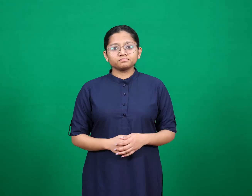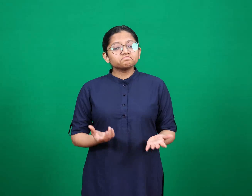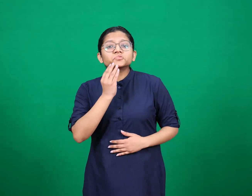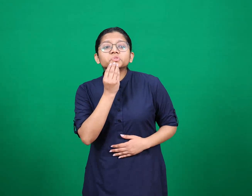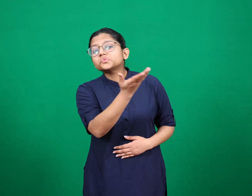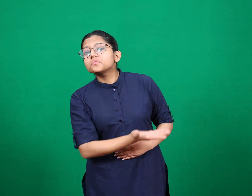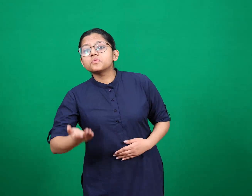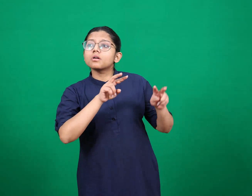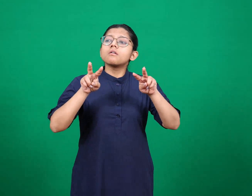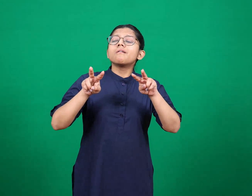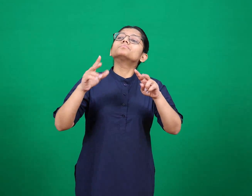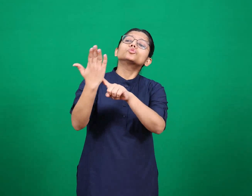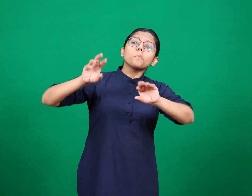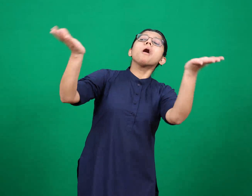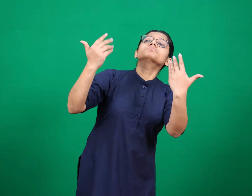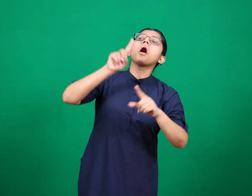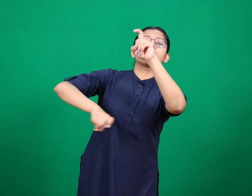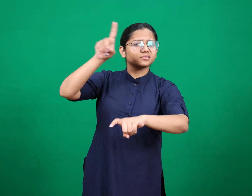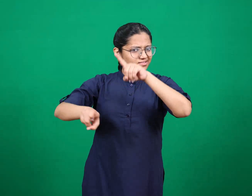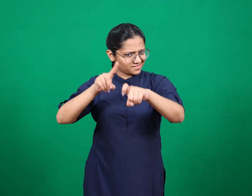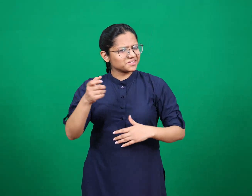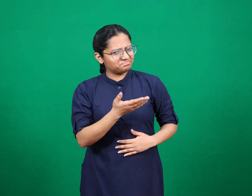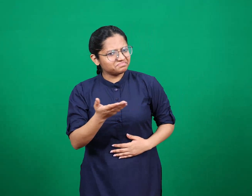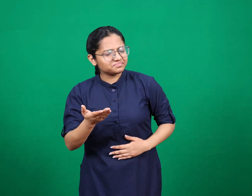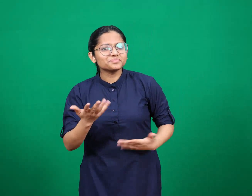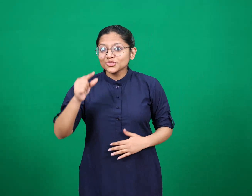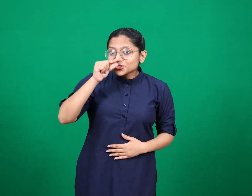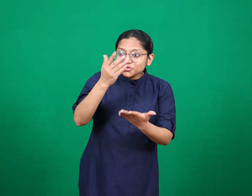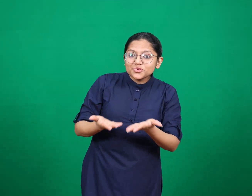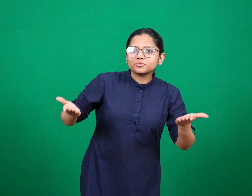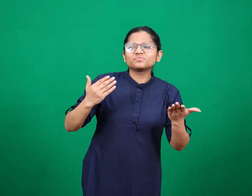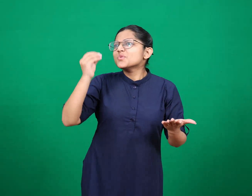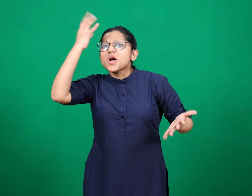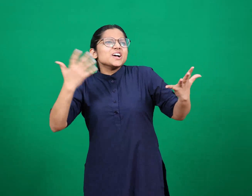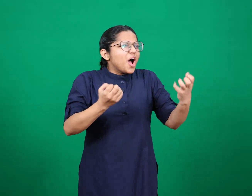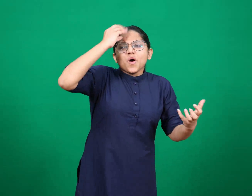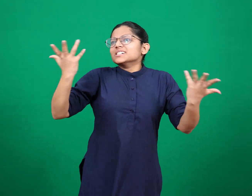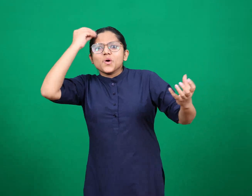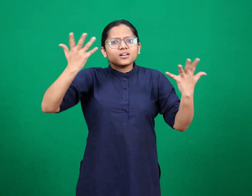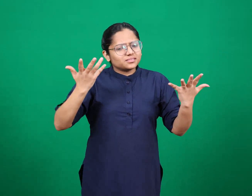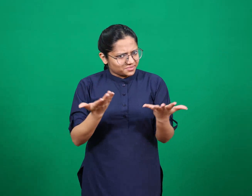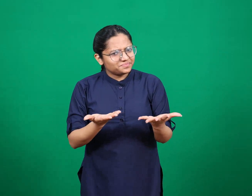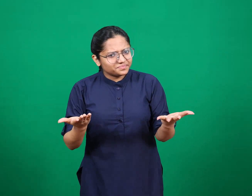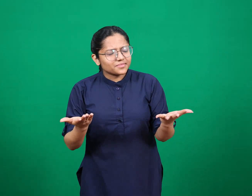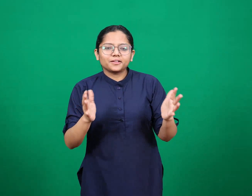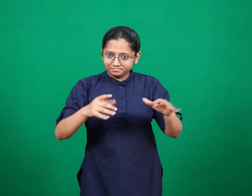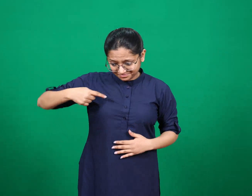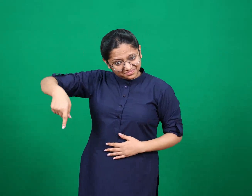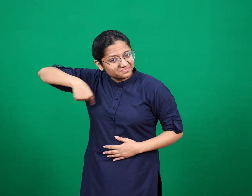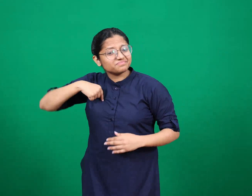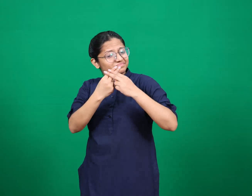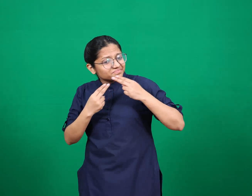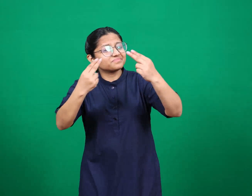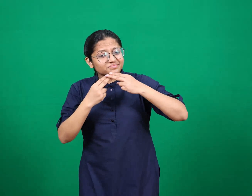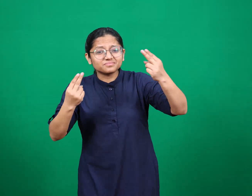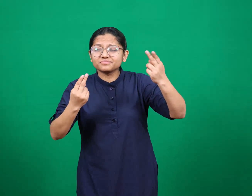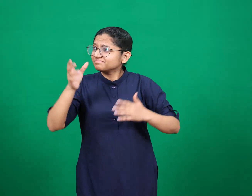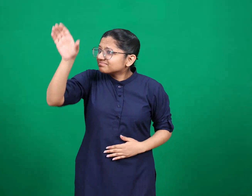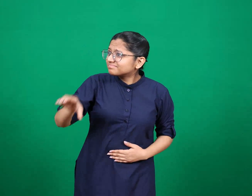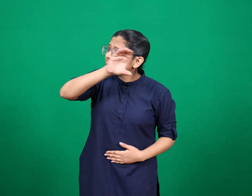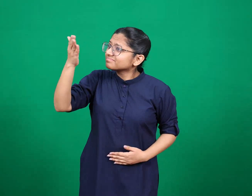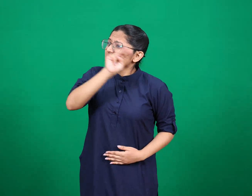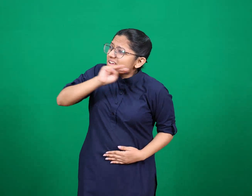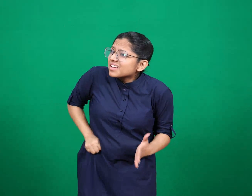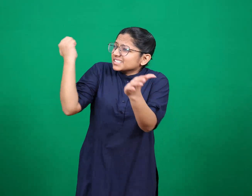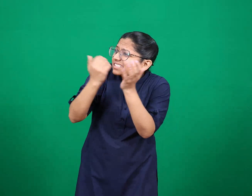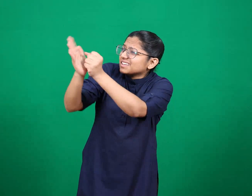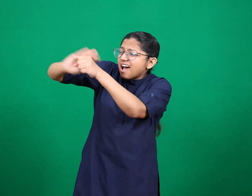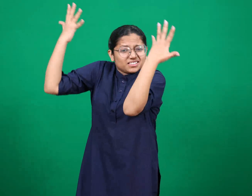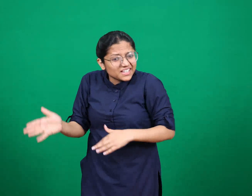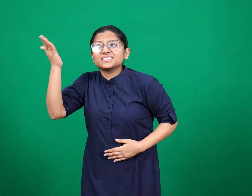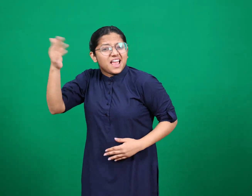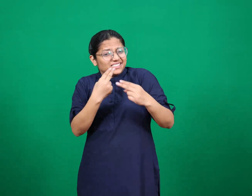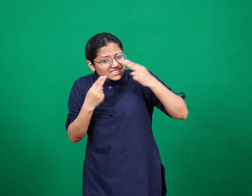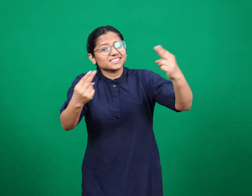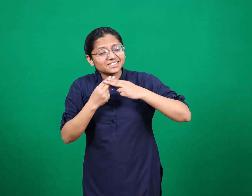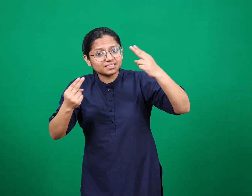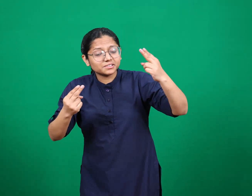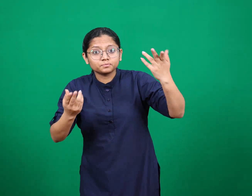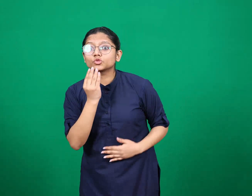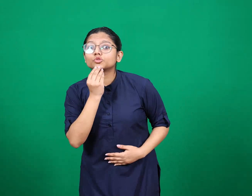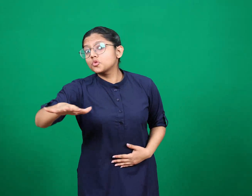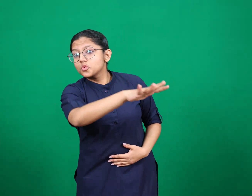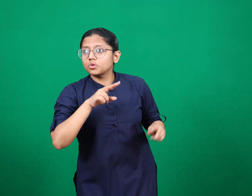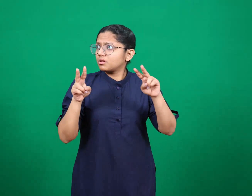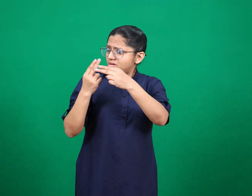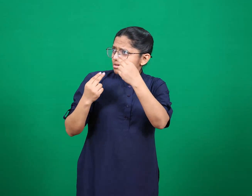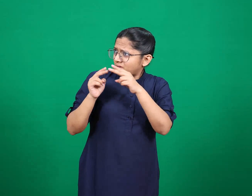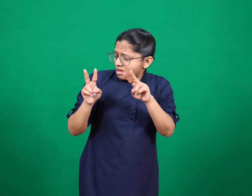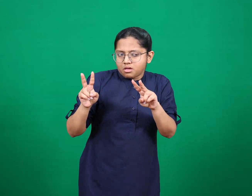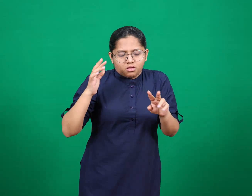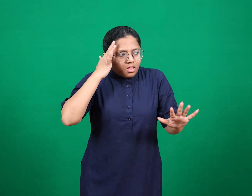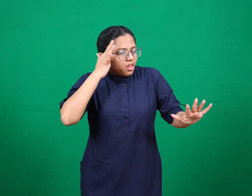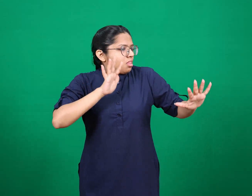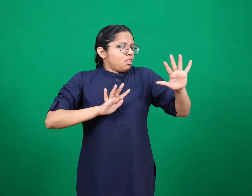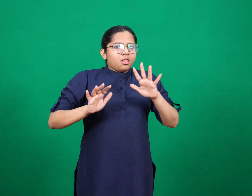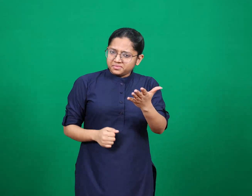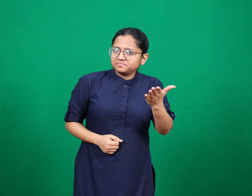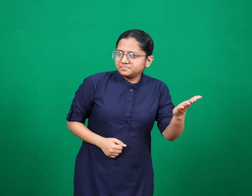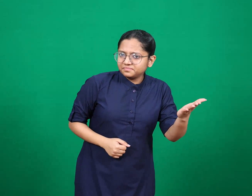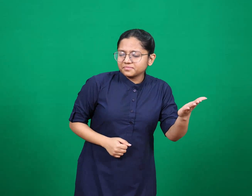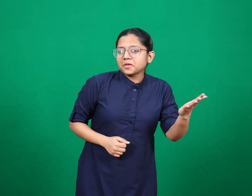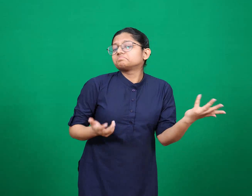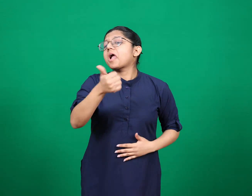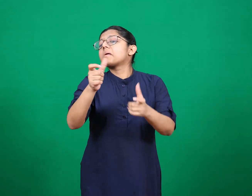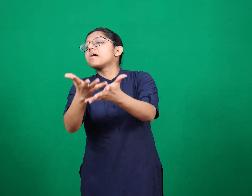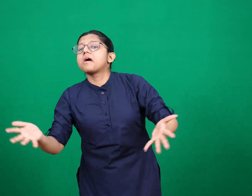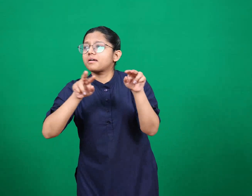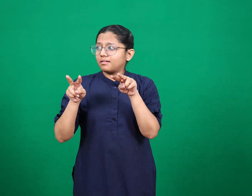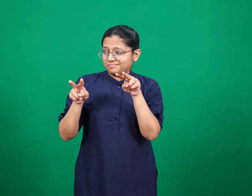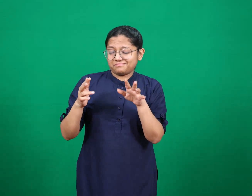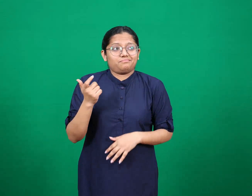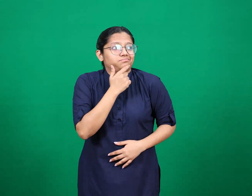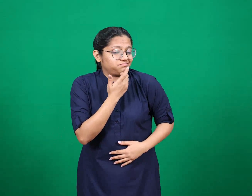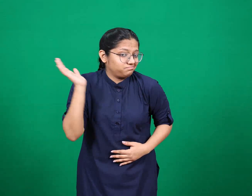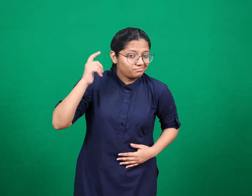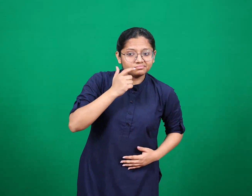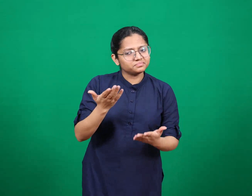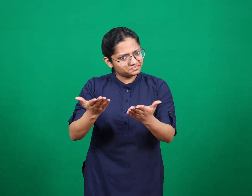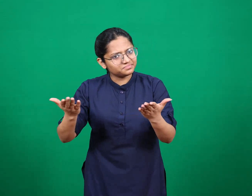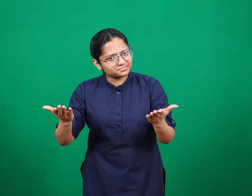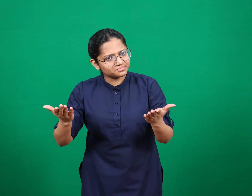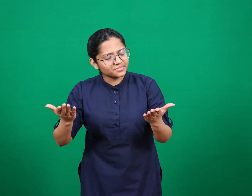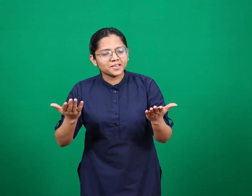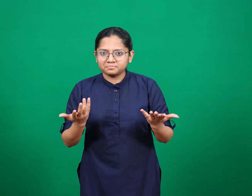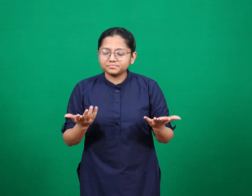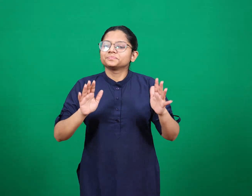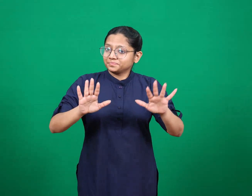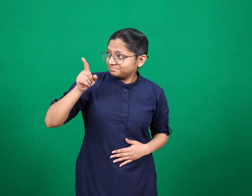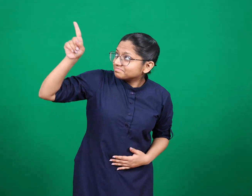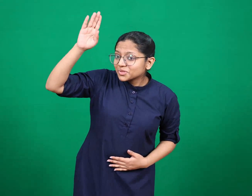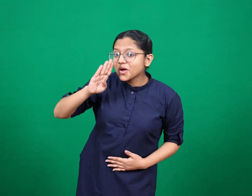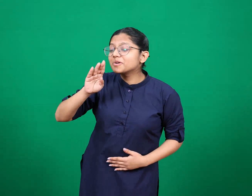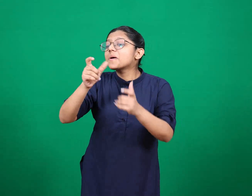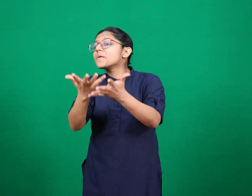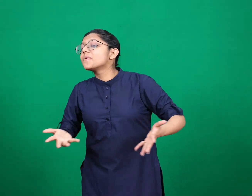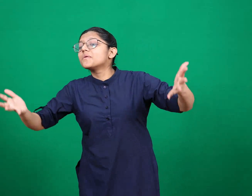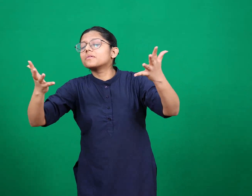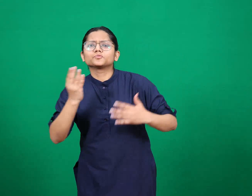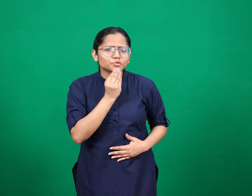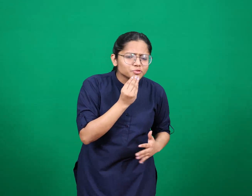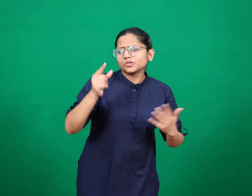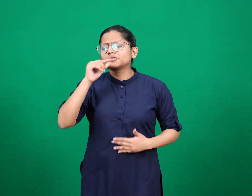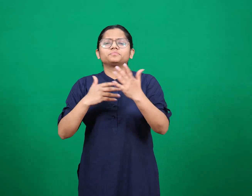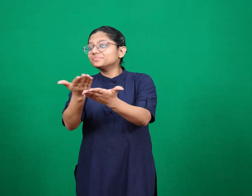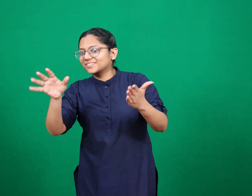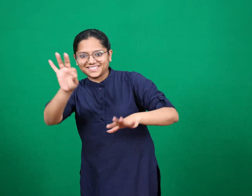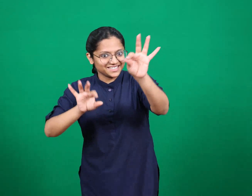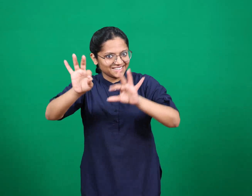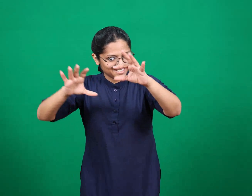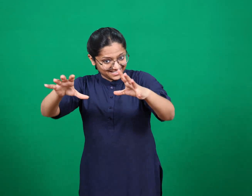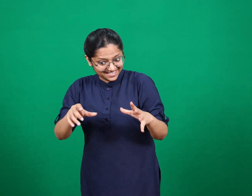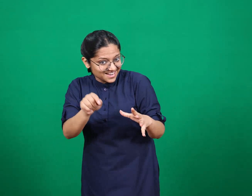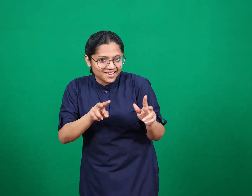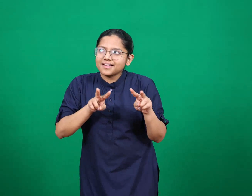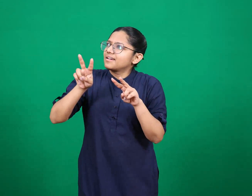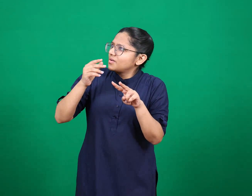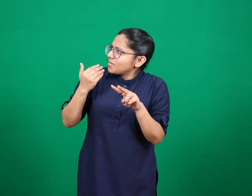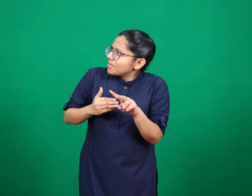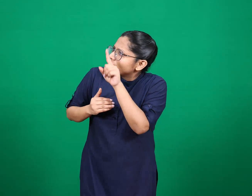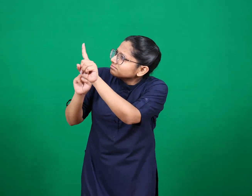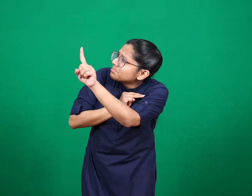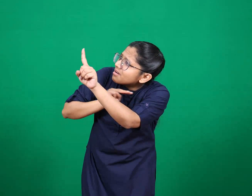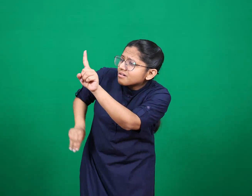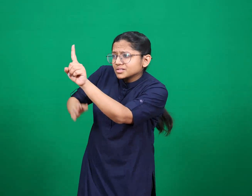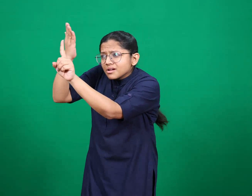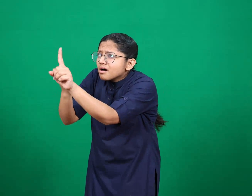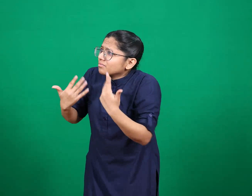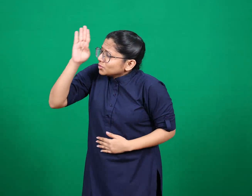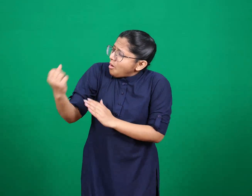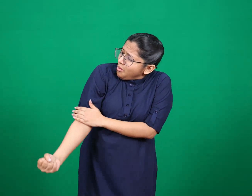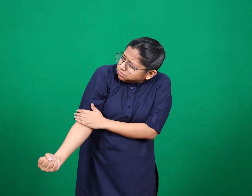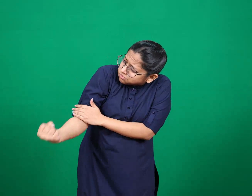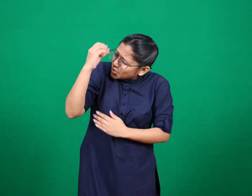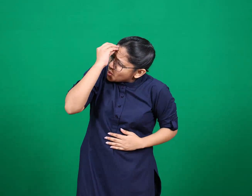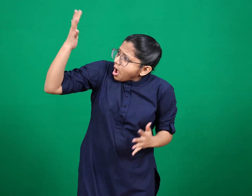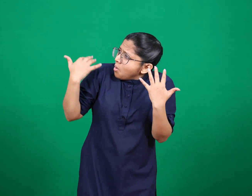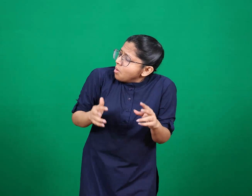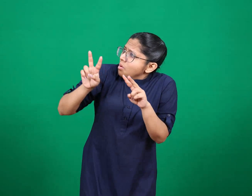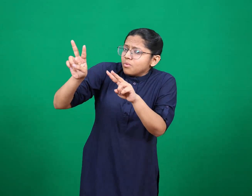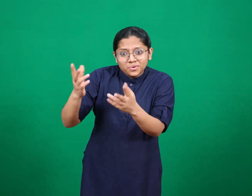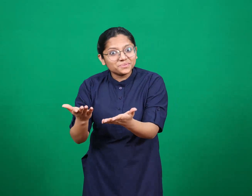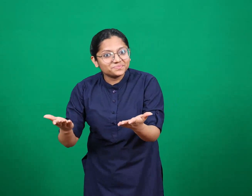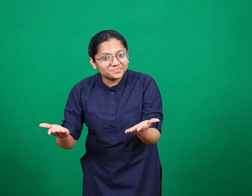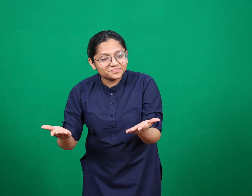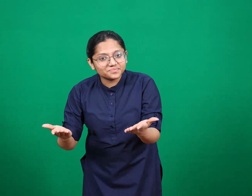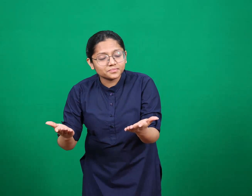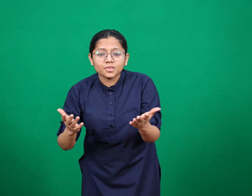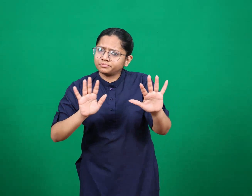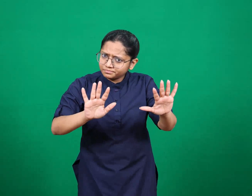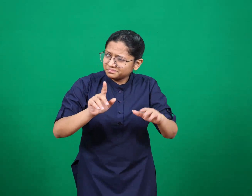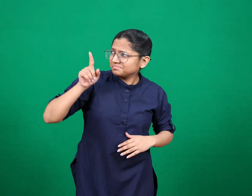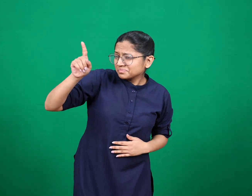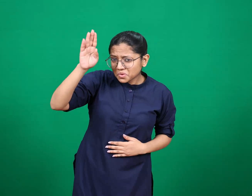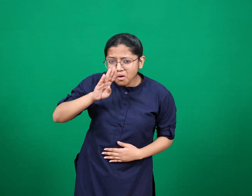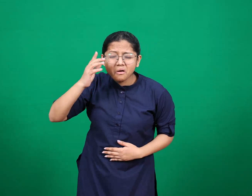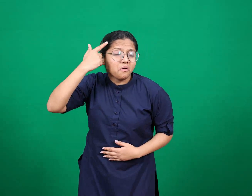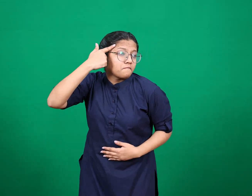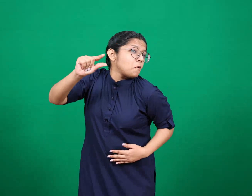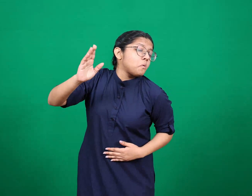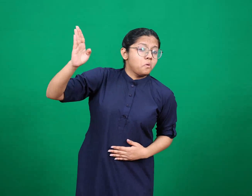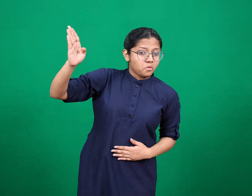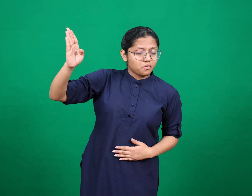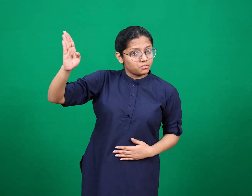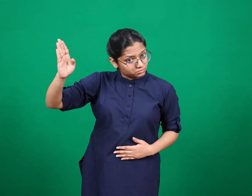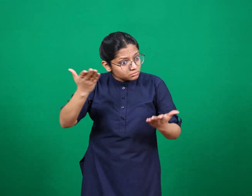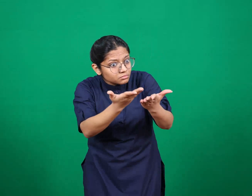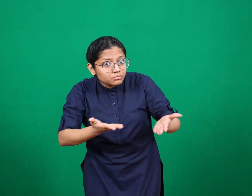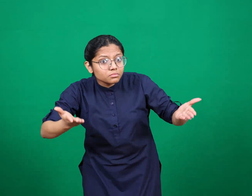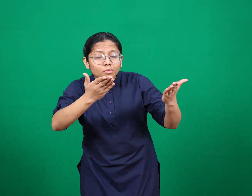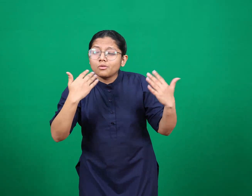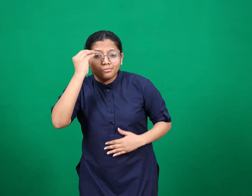Jews demand signs and Greeks search for wisdom, but we preach Christ crucified, a stumbling block to Jews and foolishness to Gentiles, but to those who are called, both Jews and Greeks, Christ the power of God and the wisdom of God.